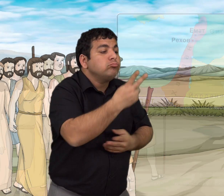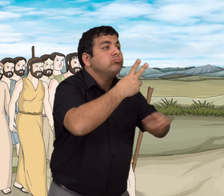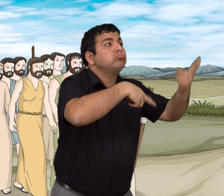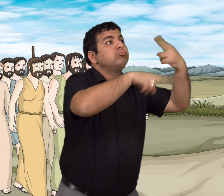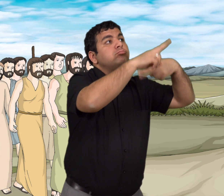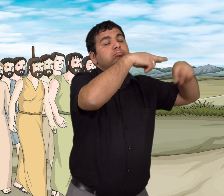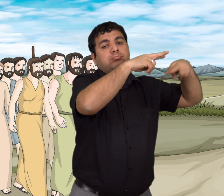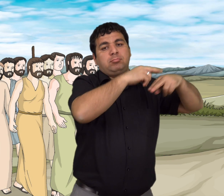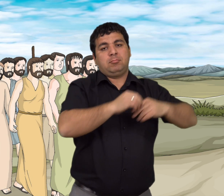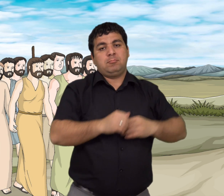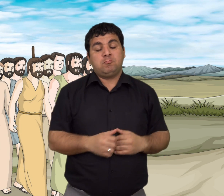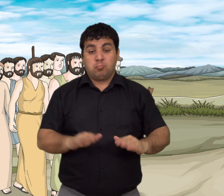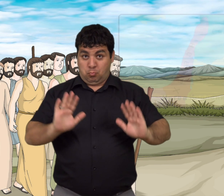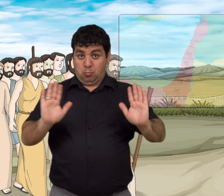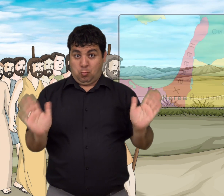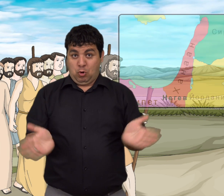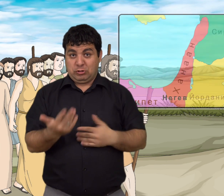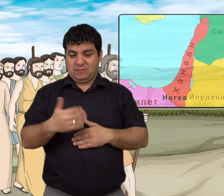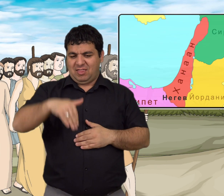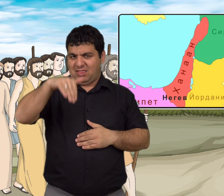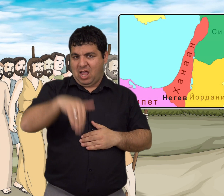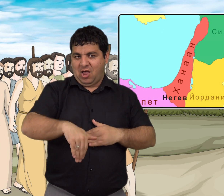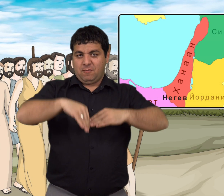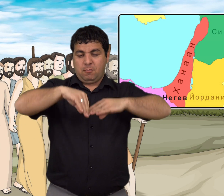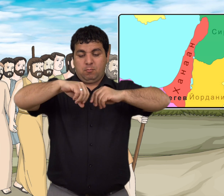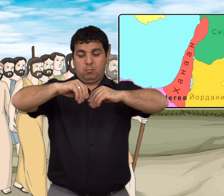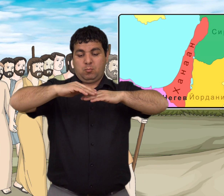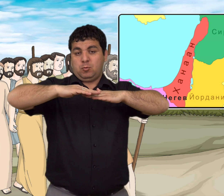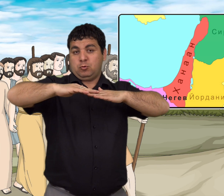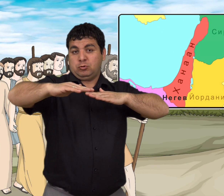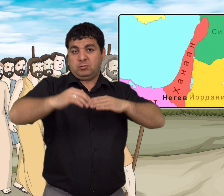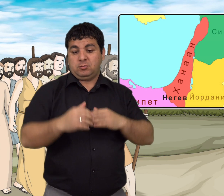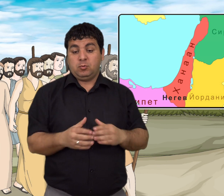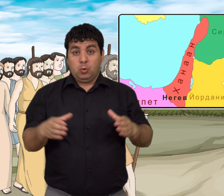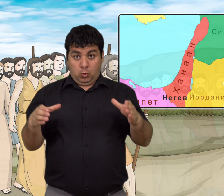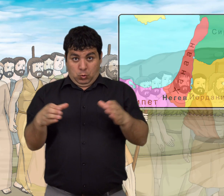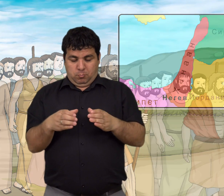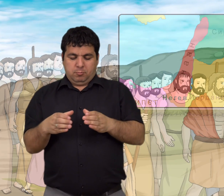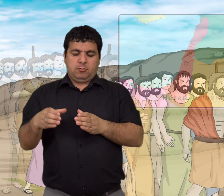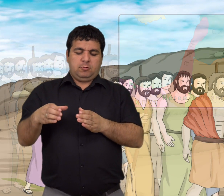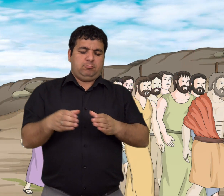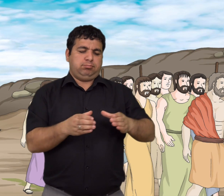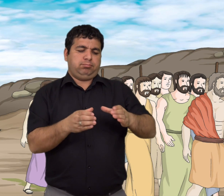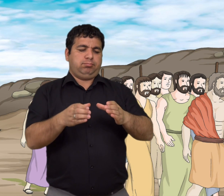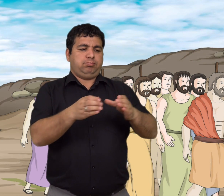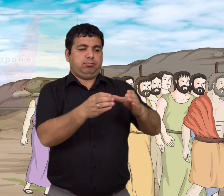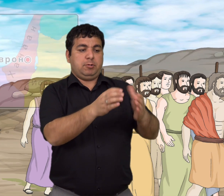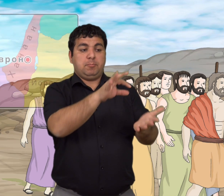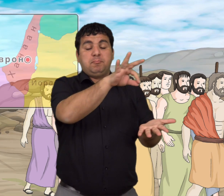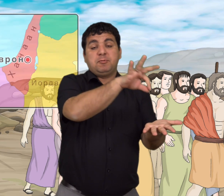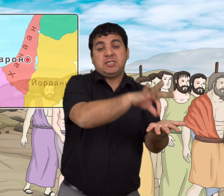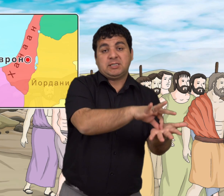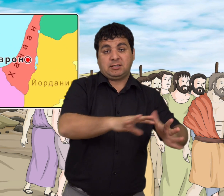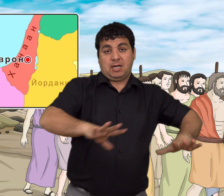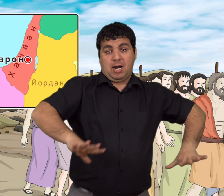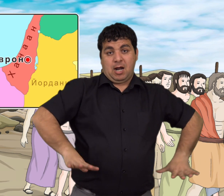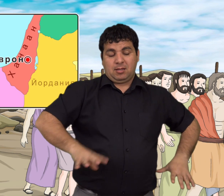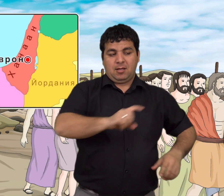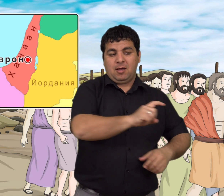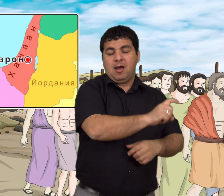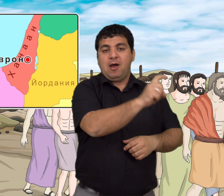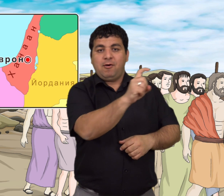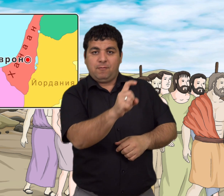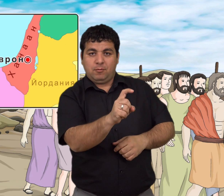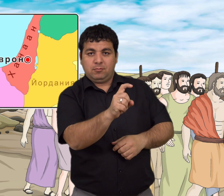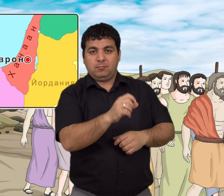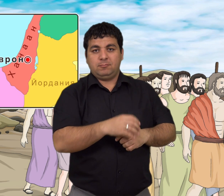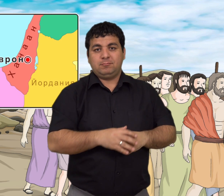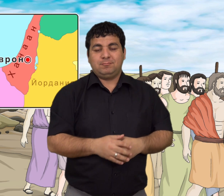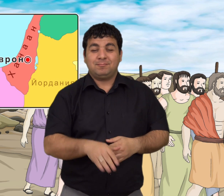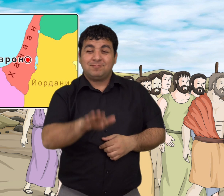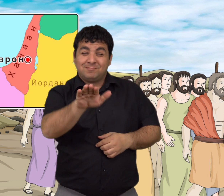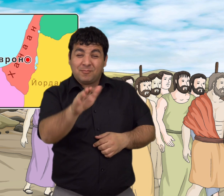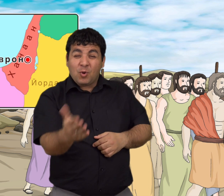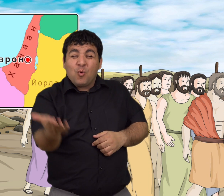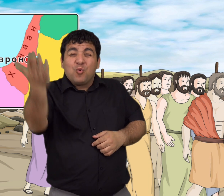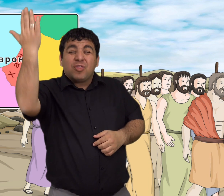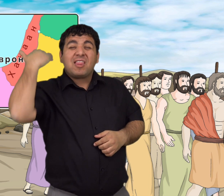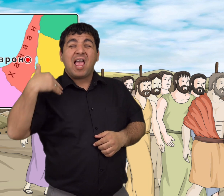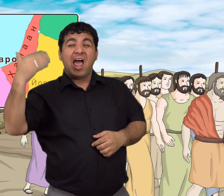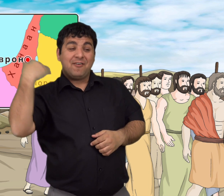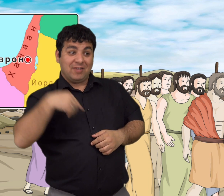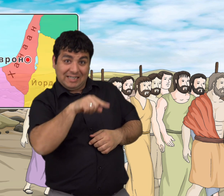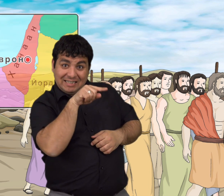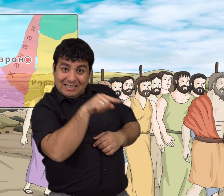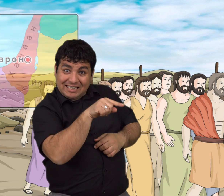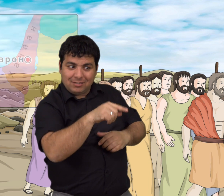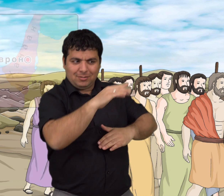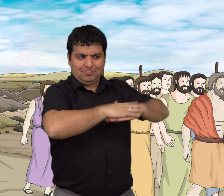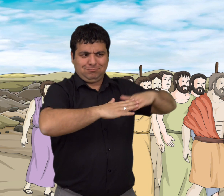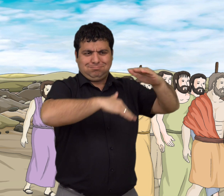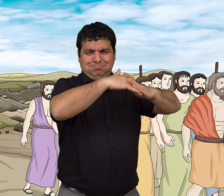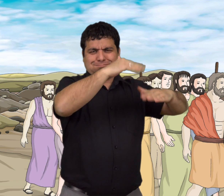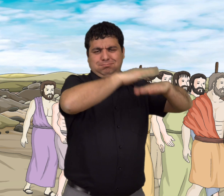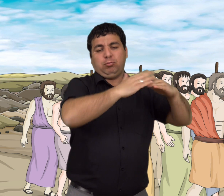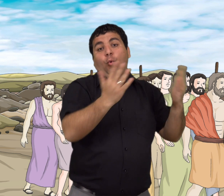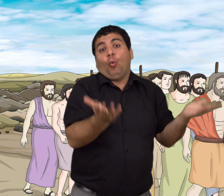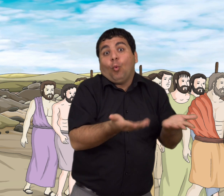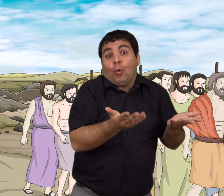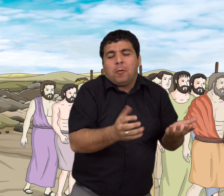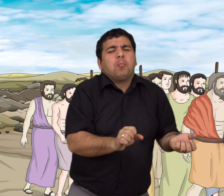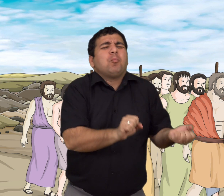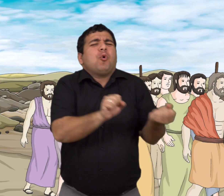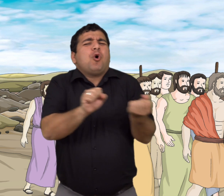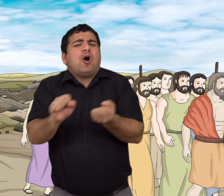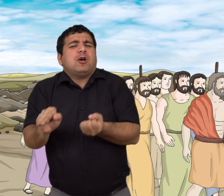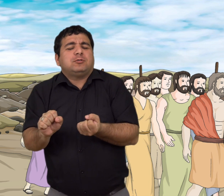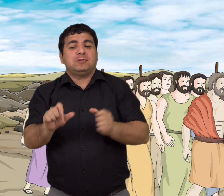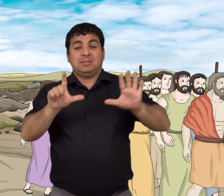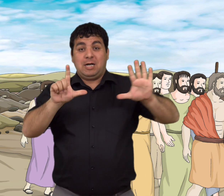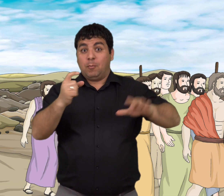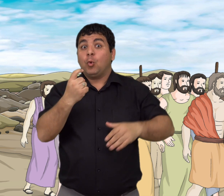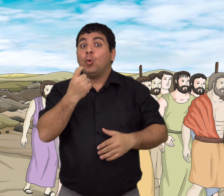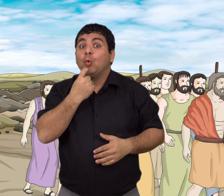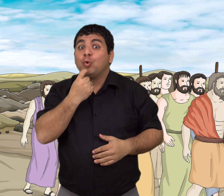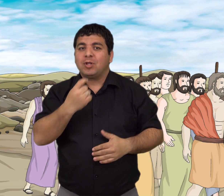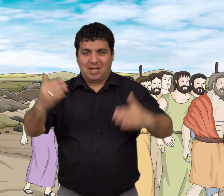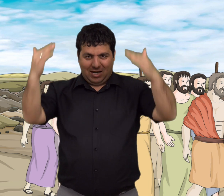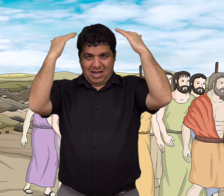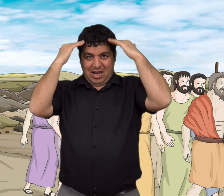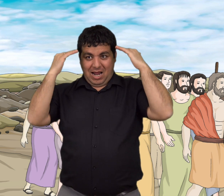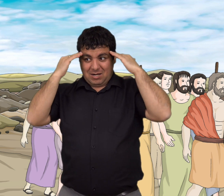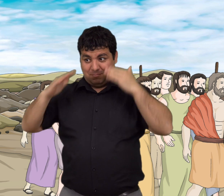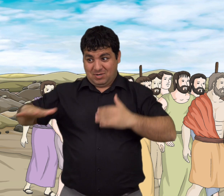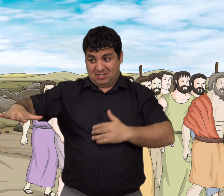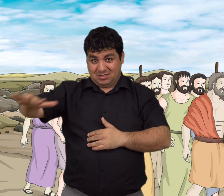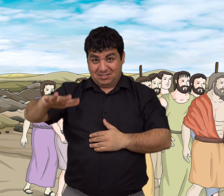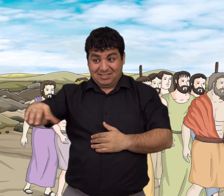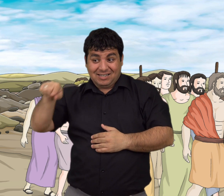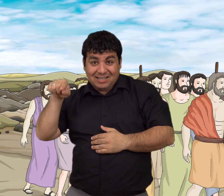They went up through the Negev and came to Hebron, where Ahiman, Sheshai, and Talmai, the descendants of Anak, dwelled.